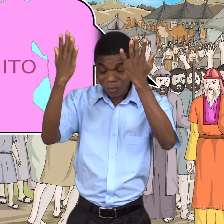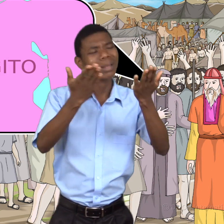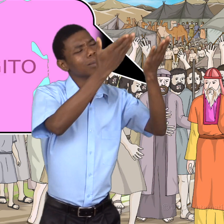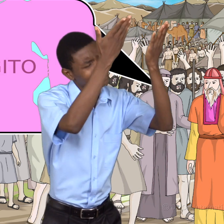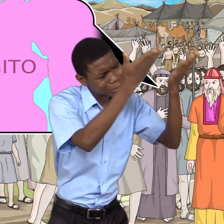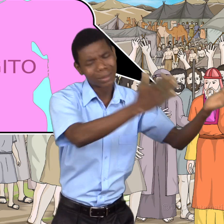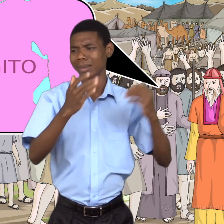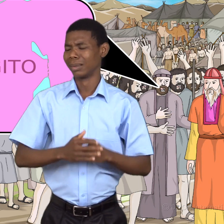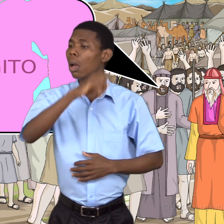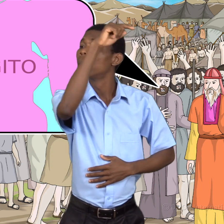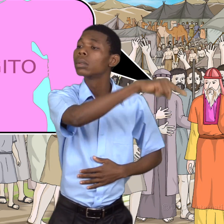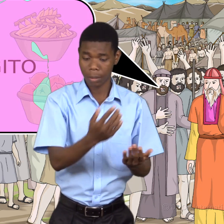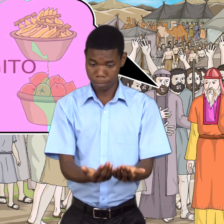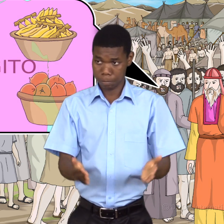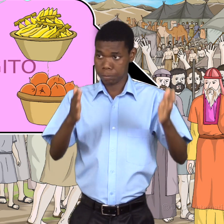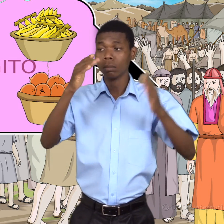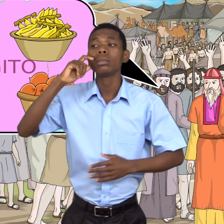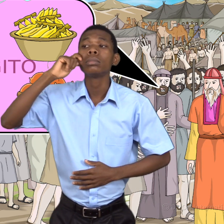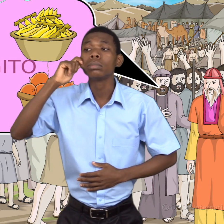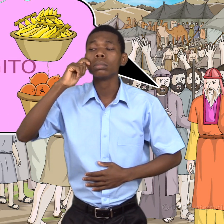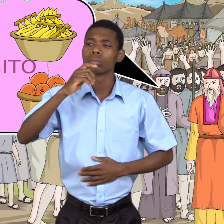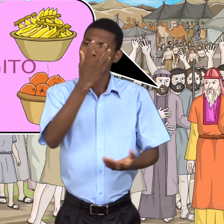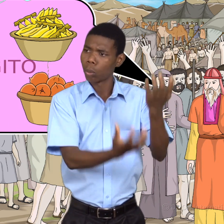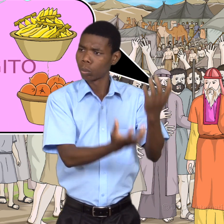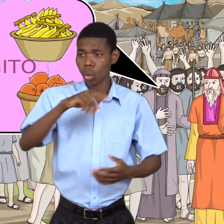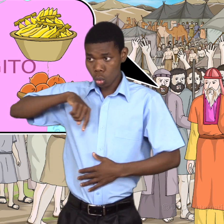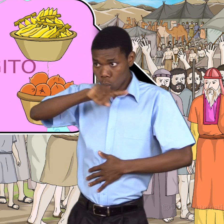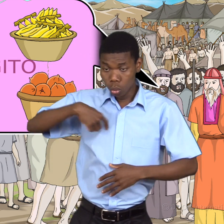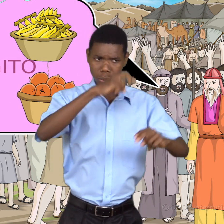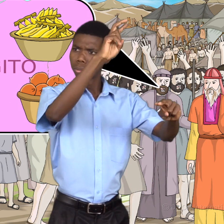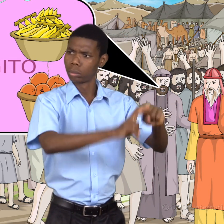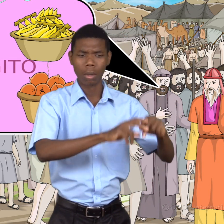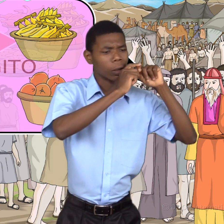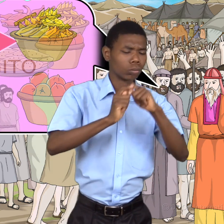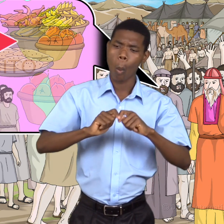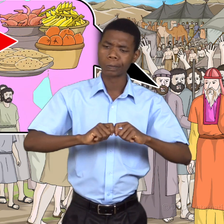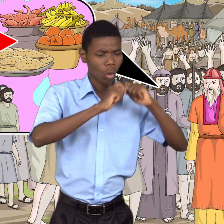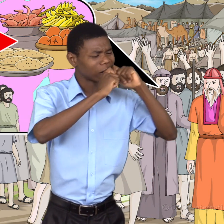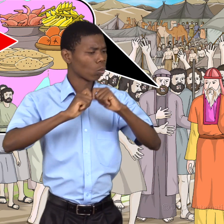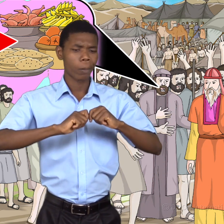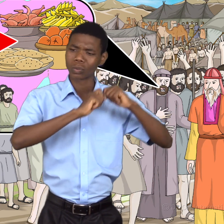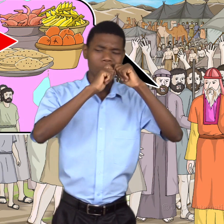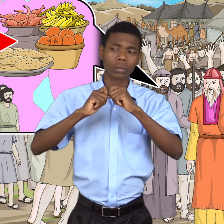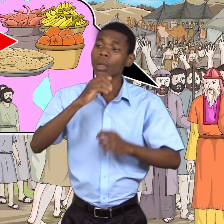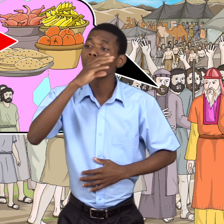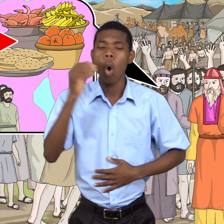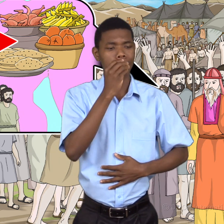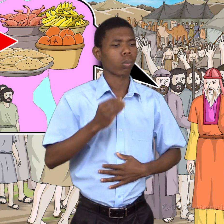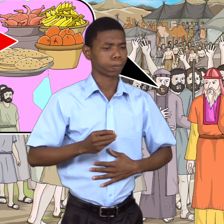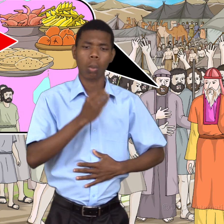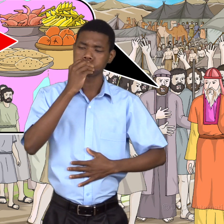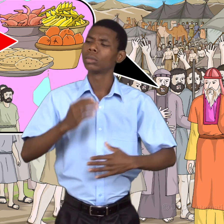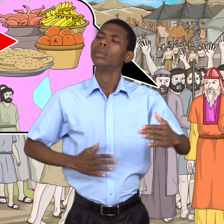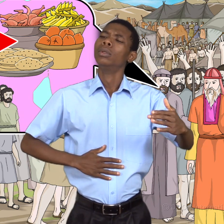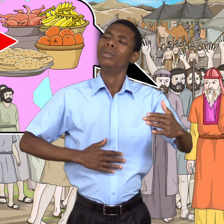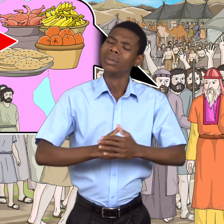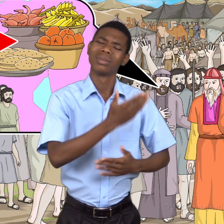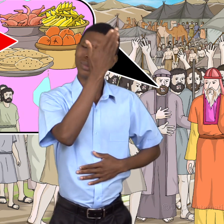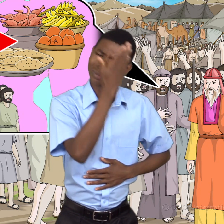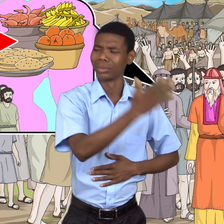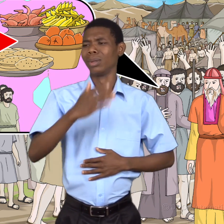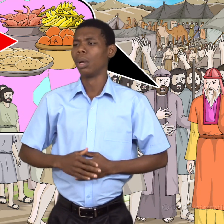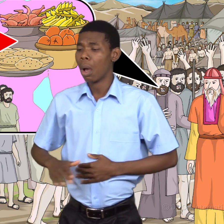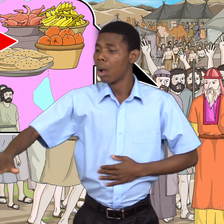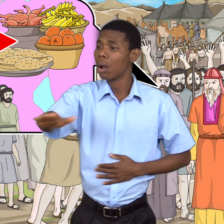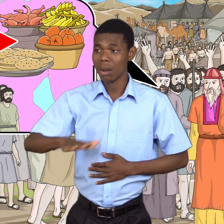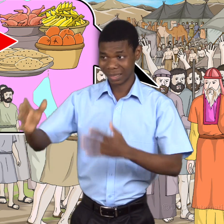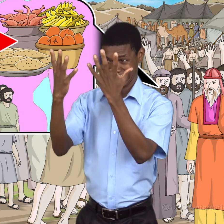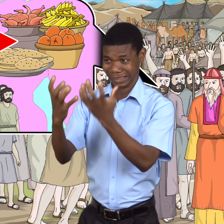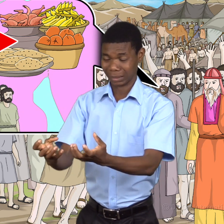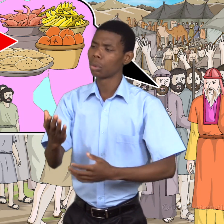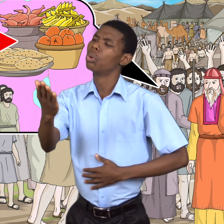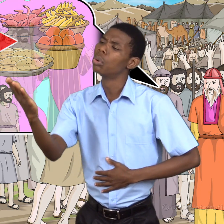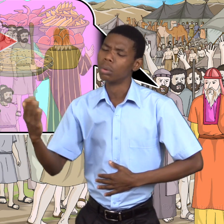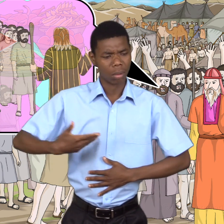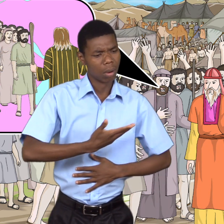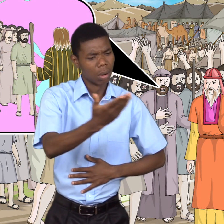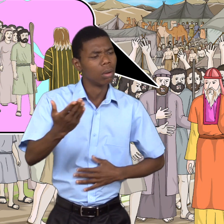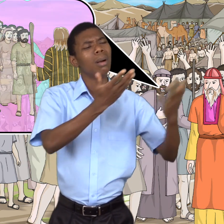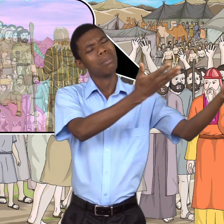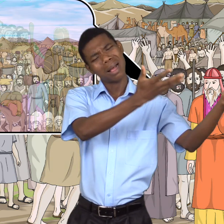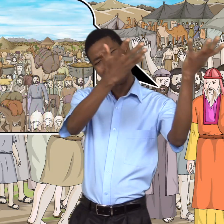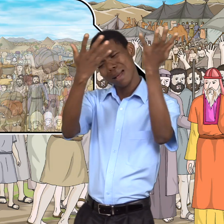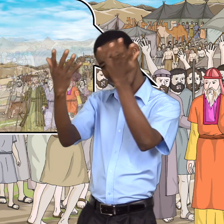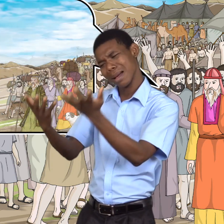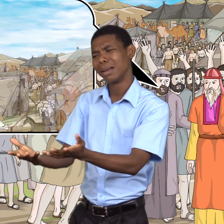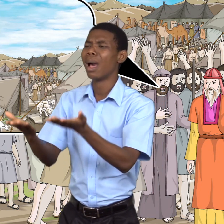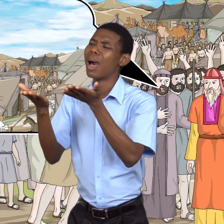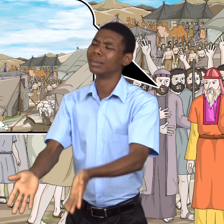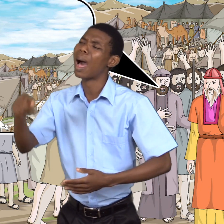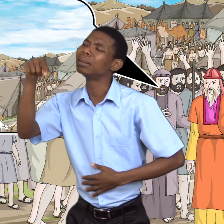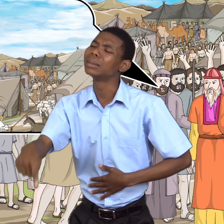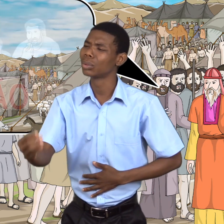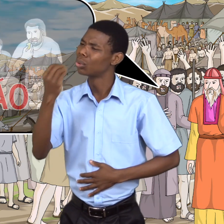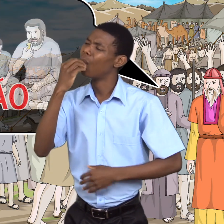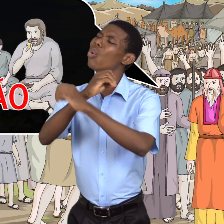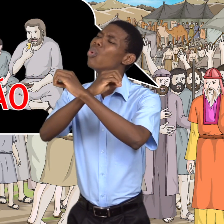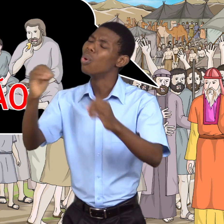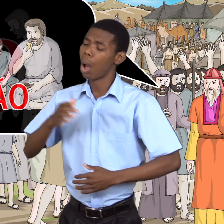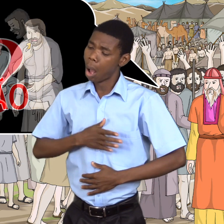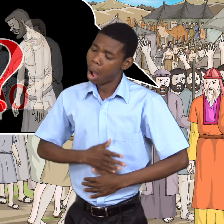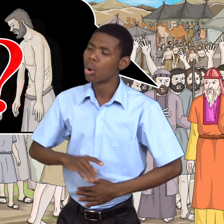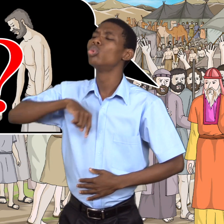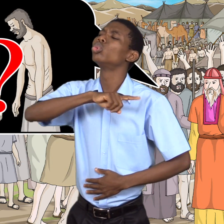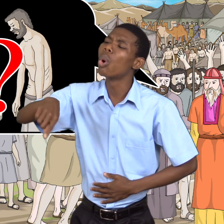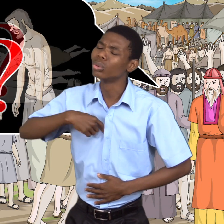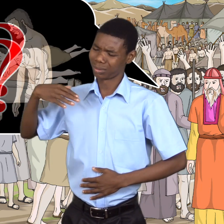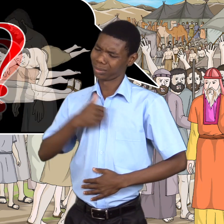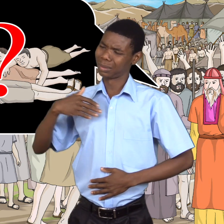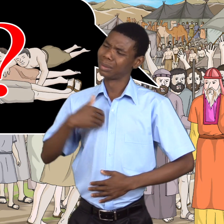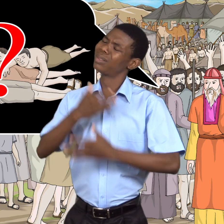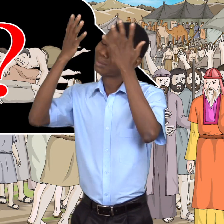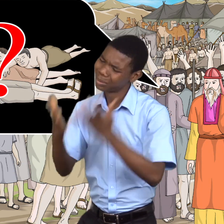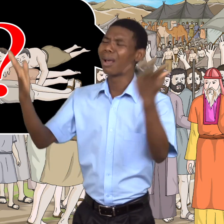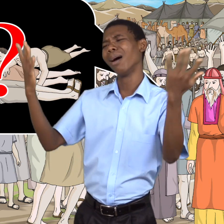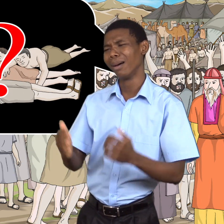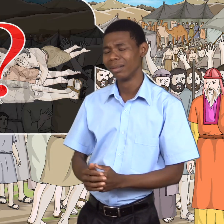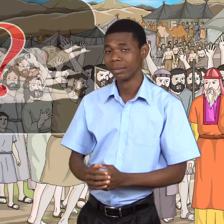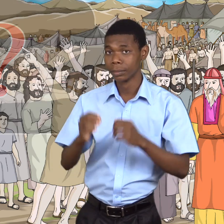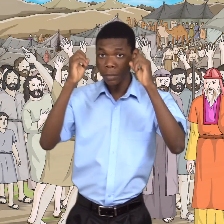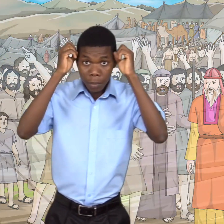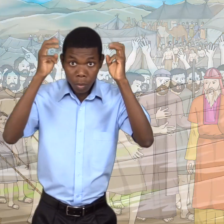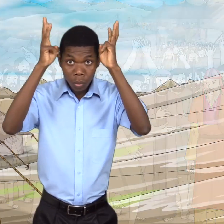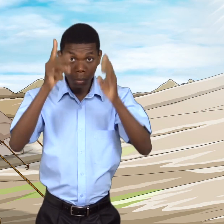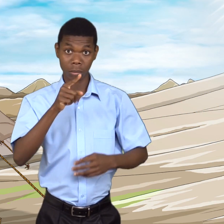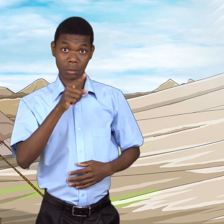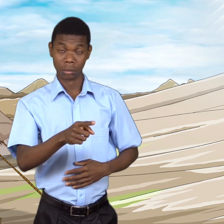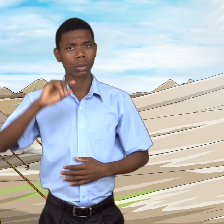“There we sat by pots of meat and ate our fill of bread, but you have brought us into this desert to starve this whole assembly to death!”